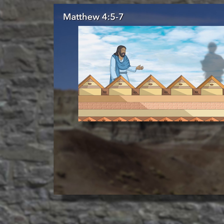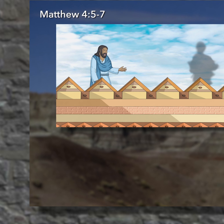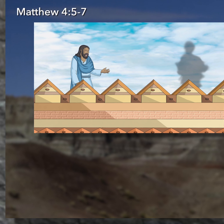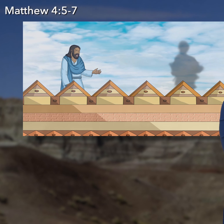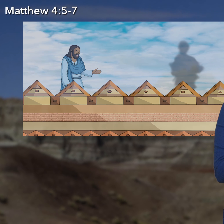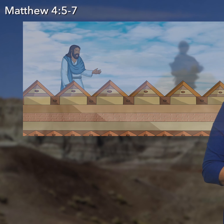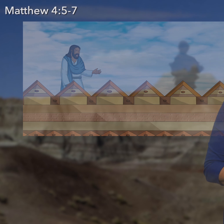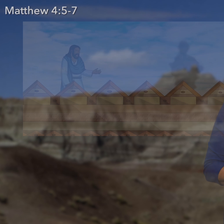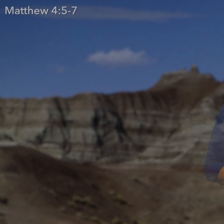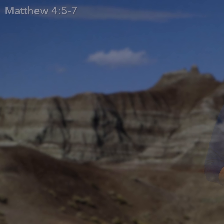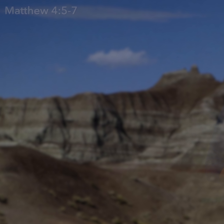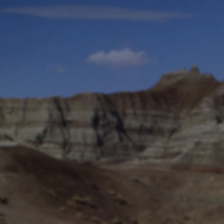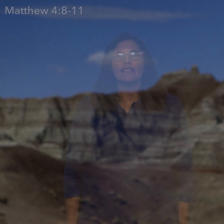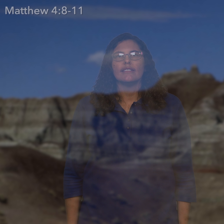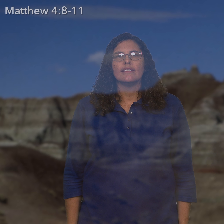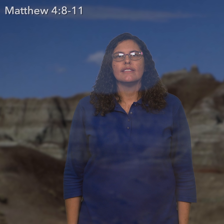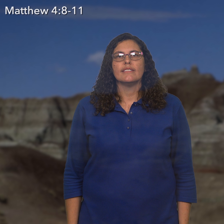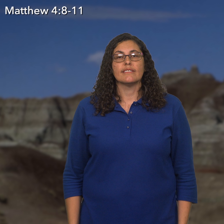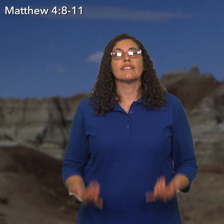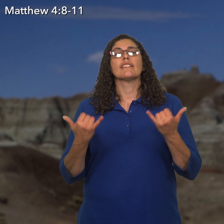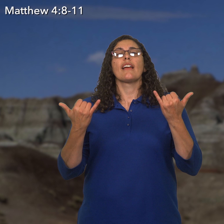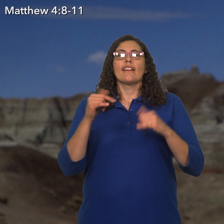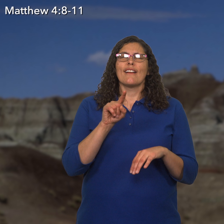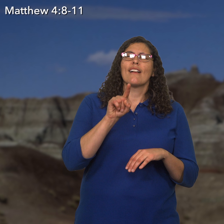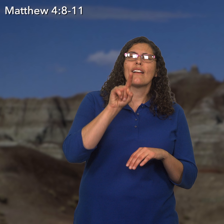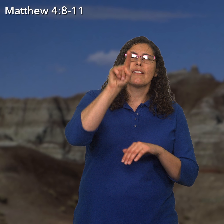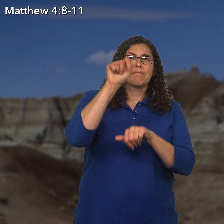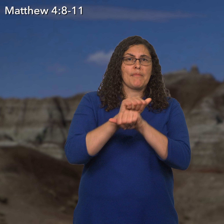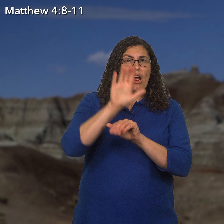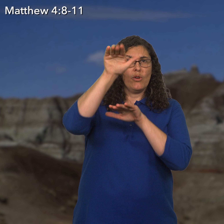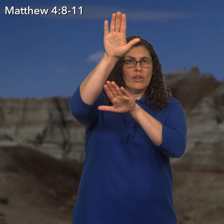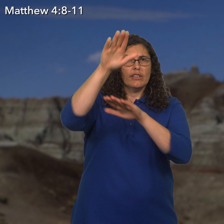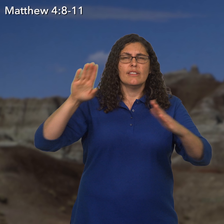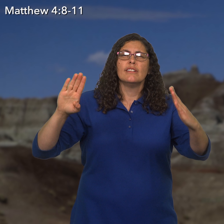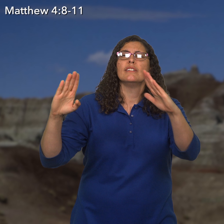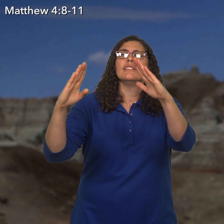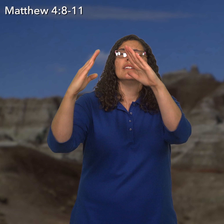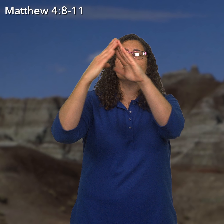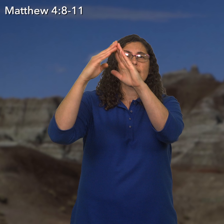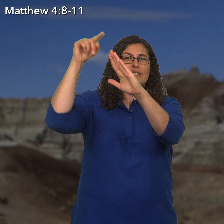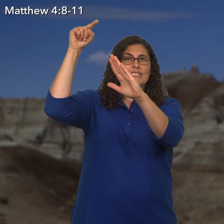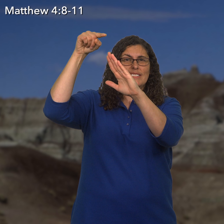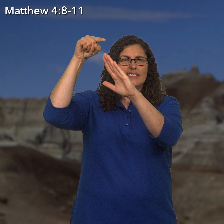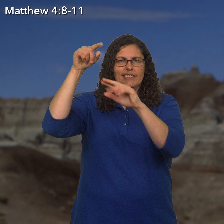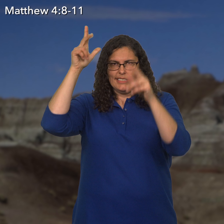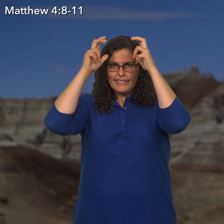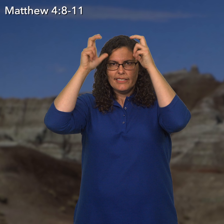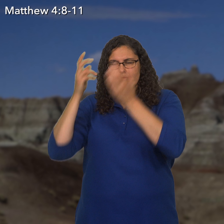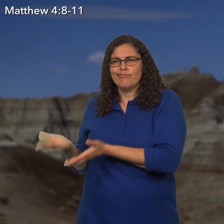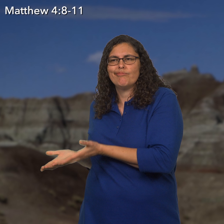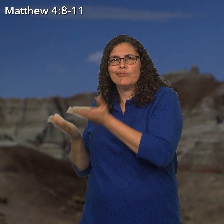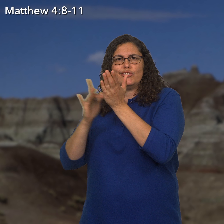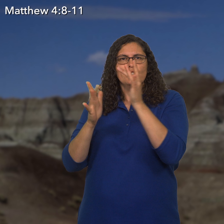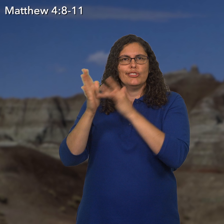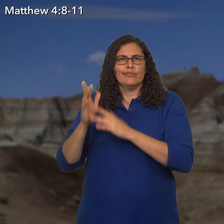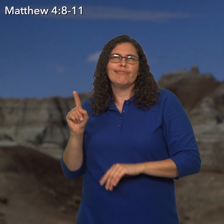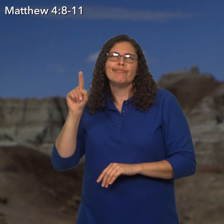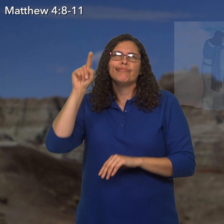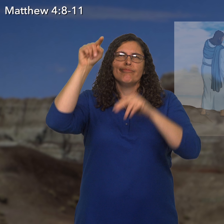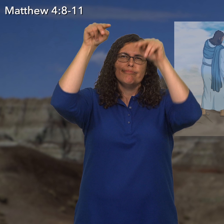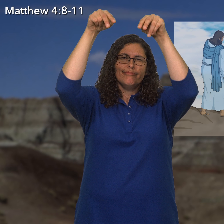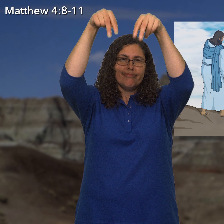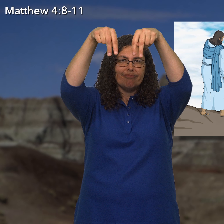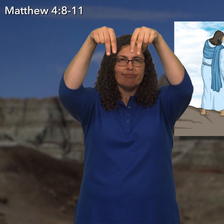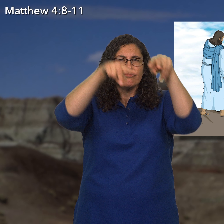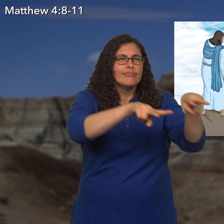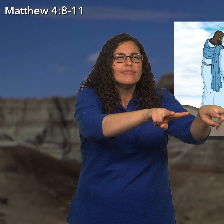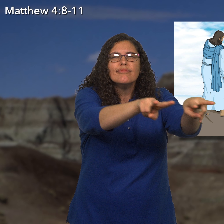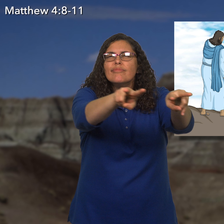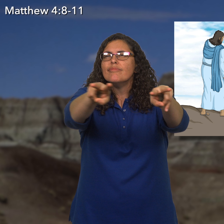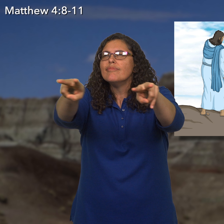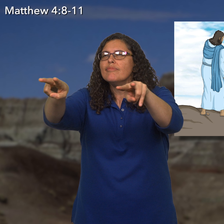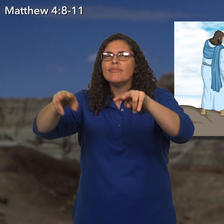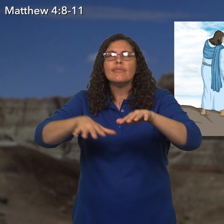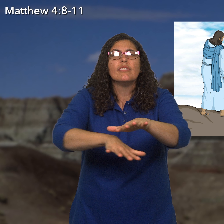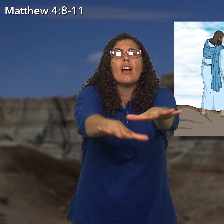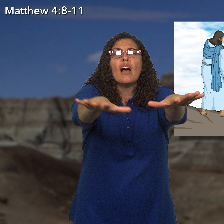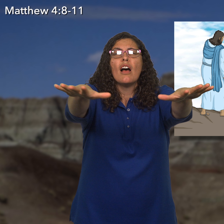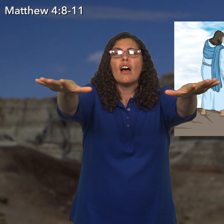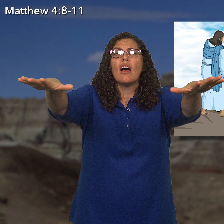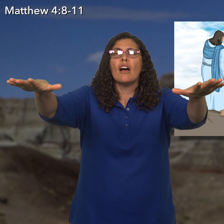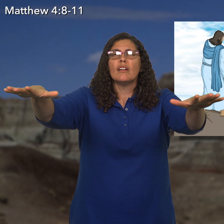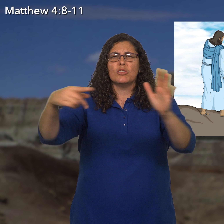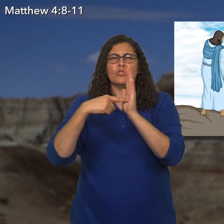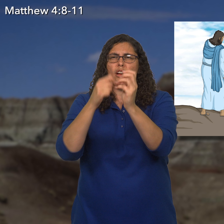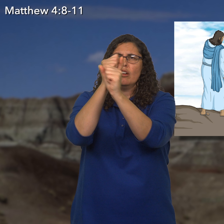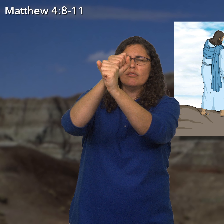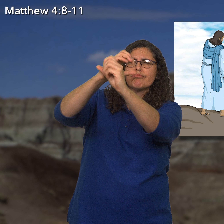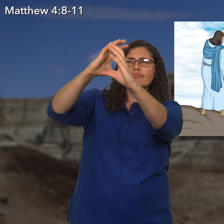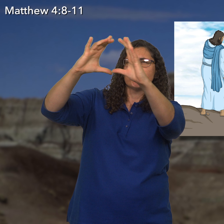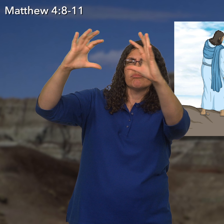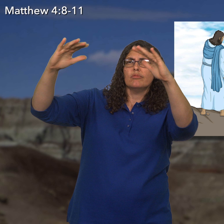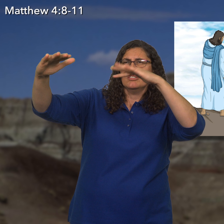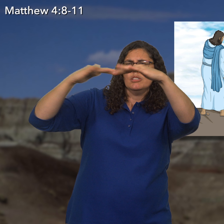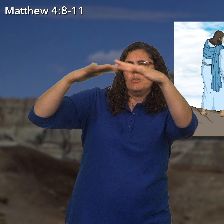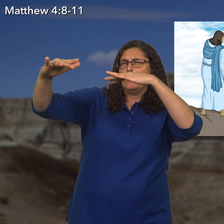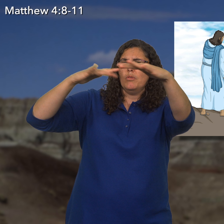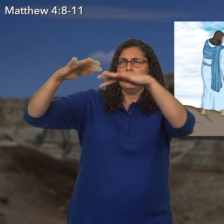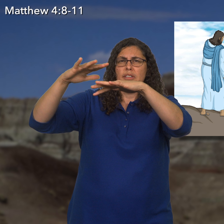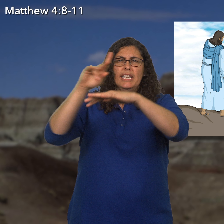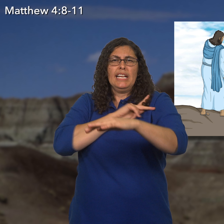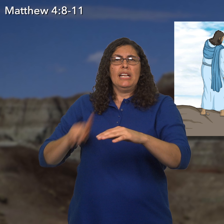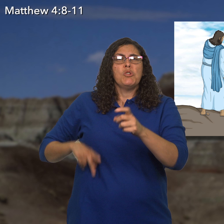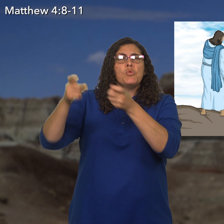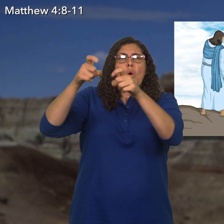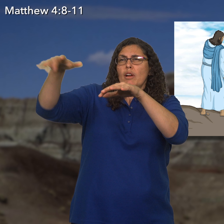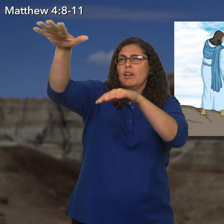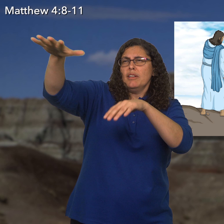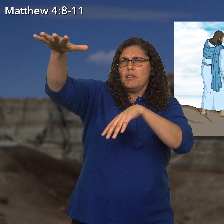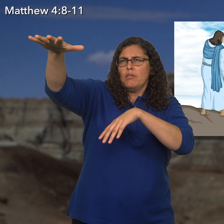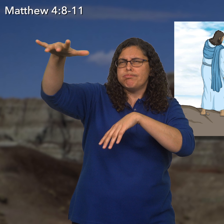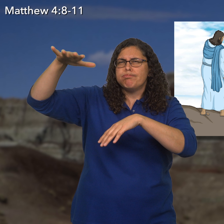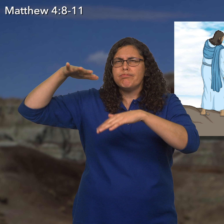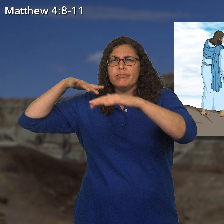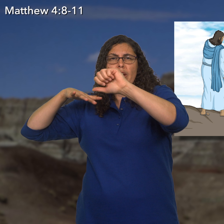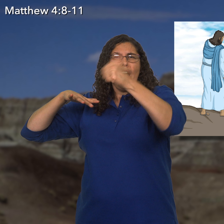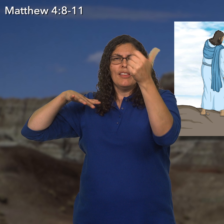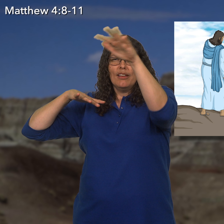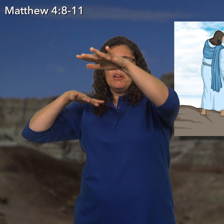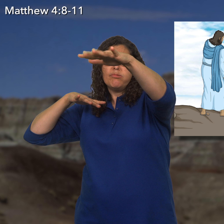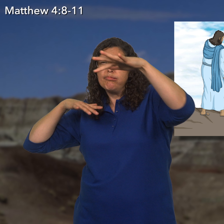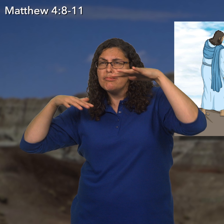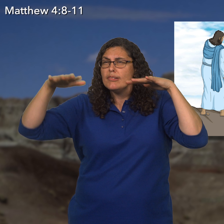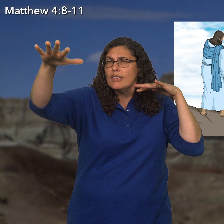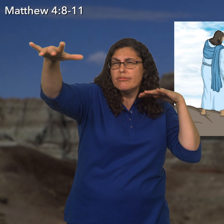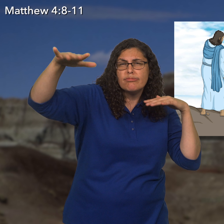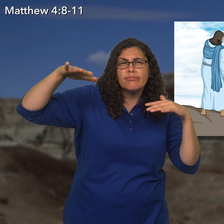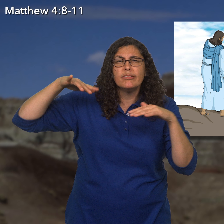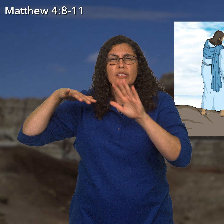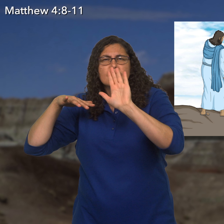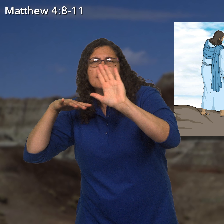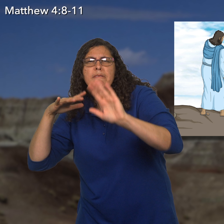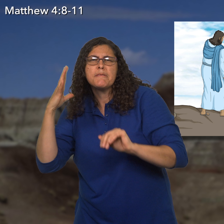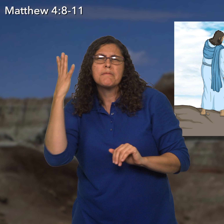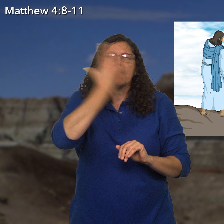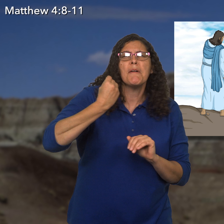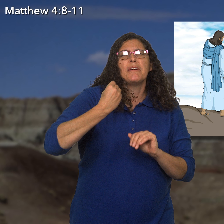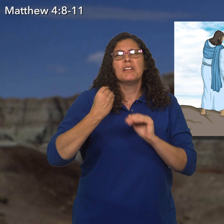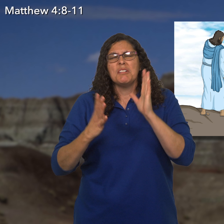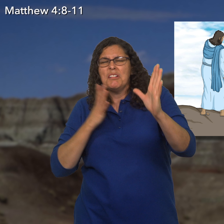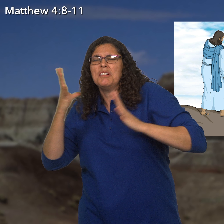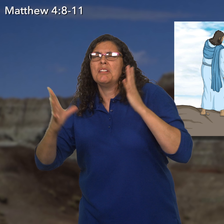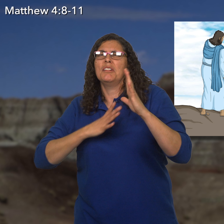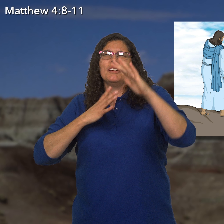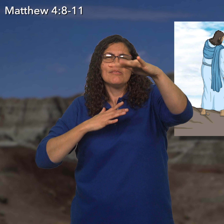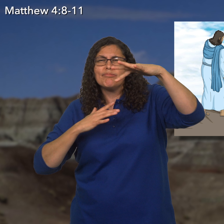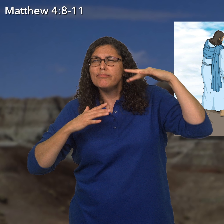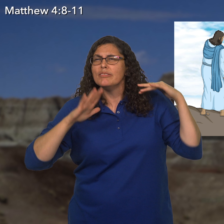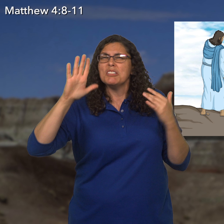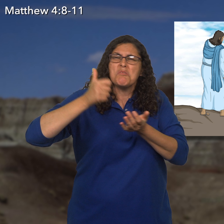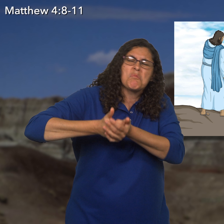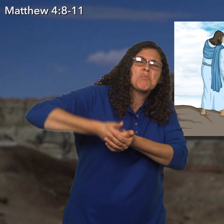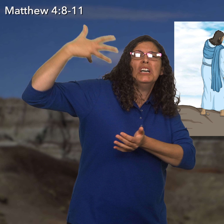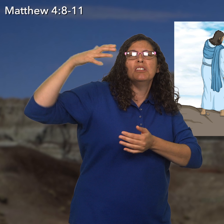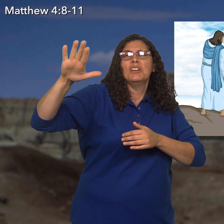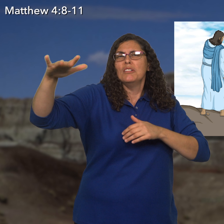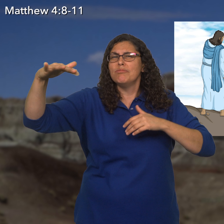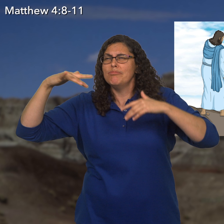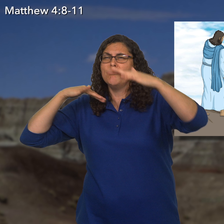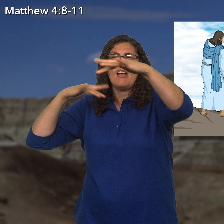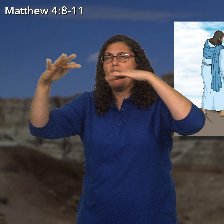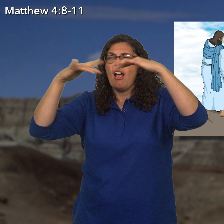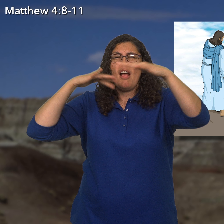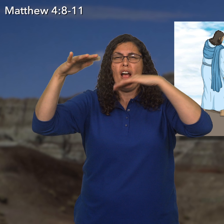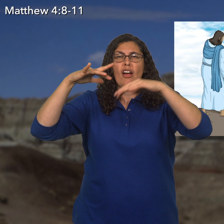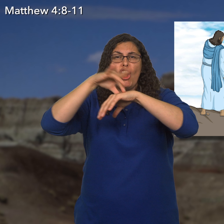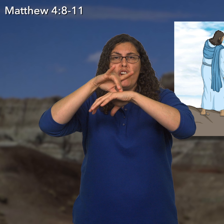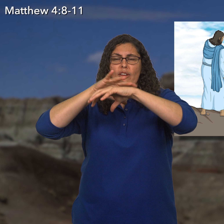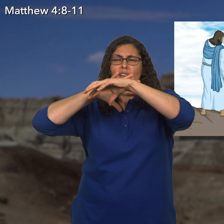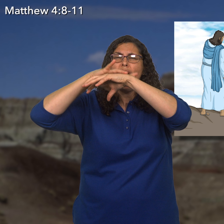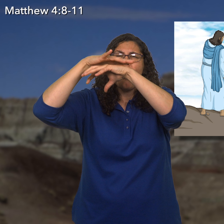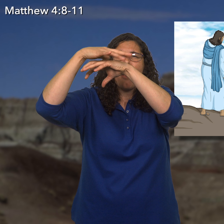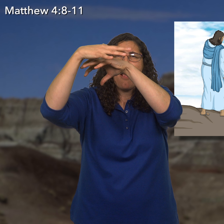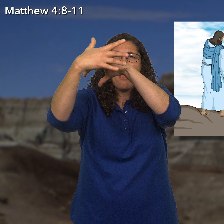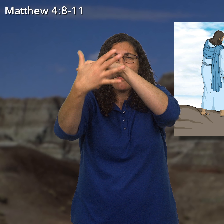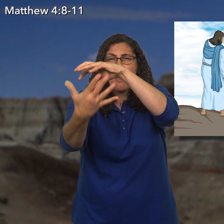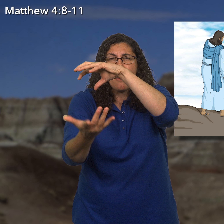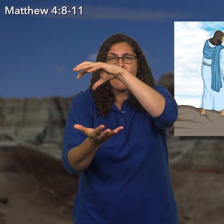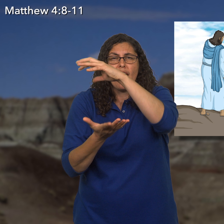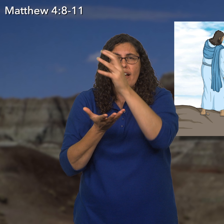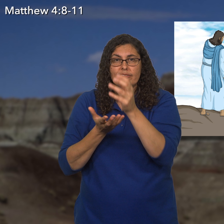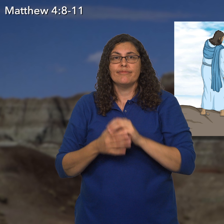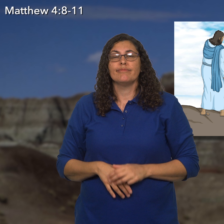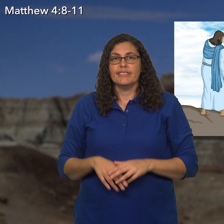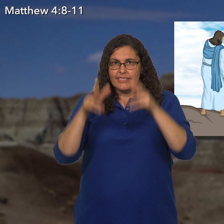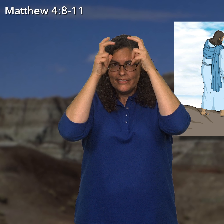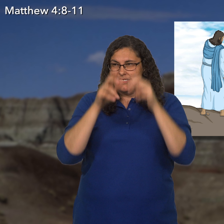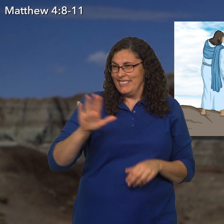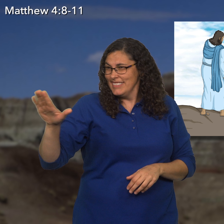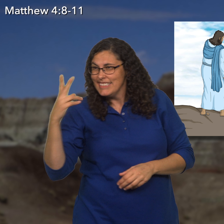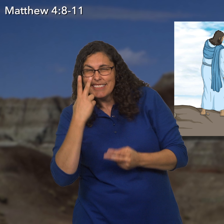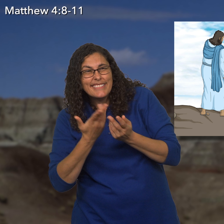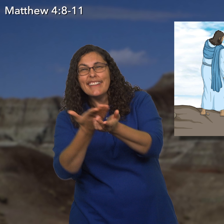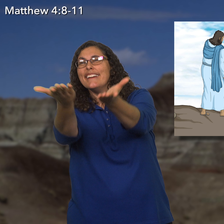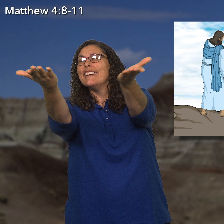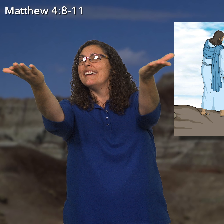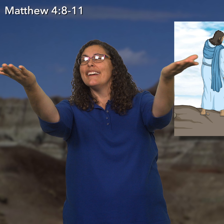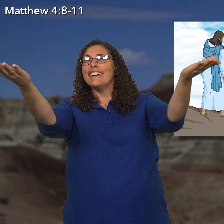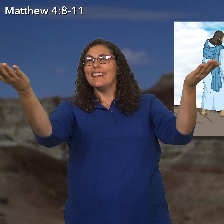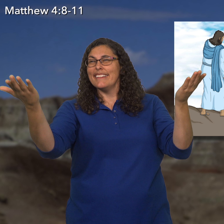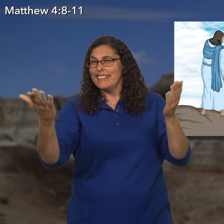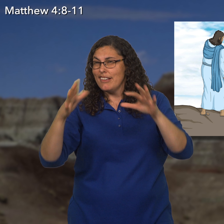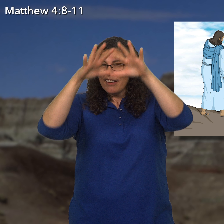Again, the devil took Him to a very high mountain and showed Him all the kingdoms of the world and their glory.